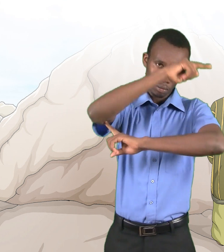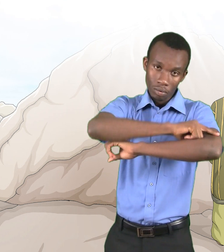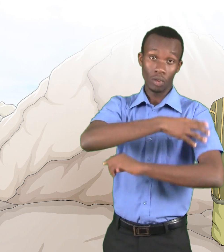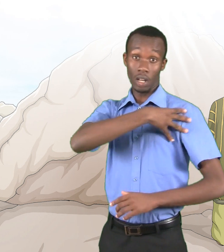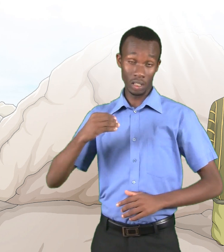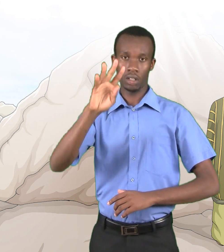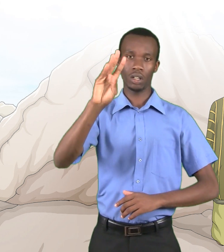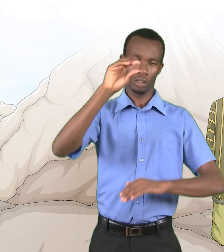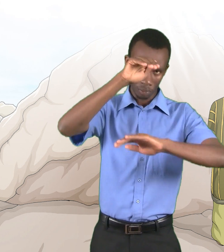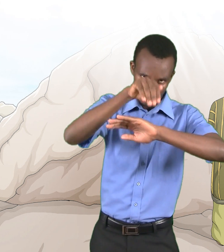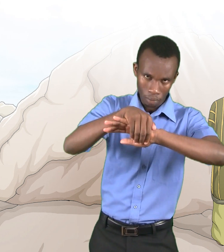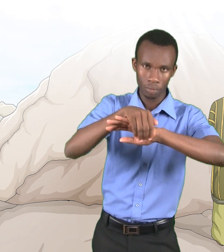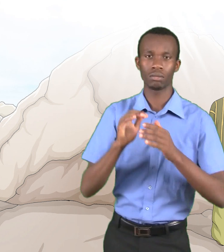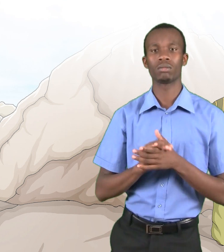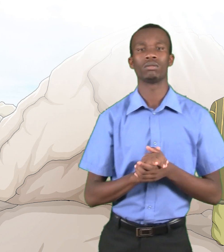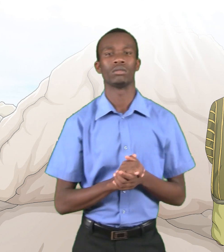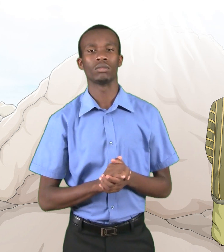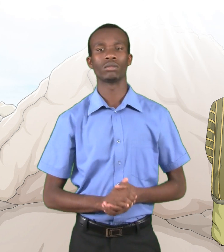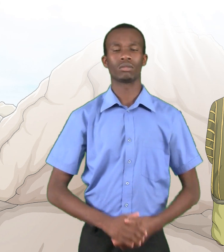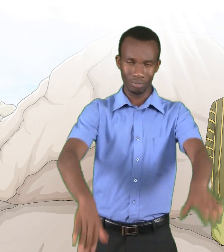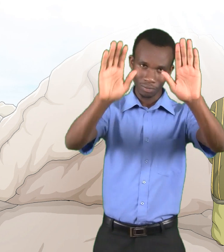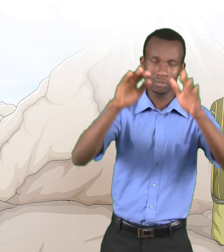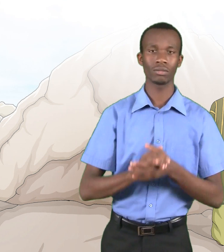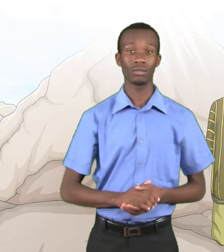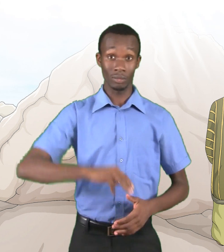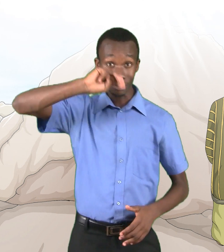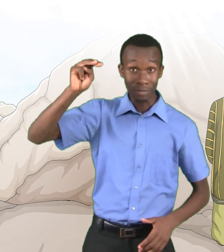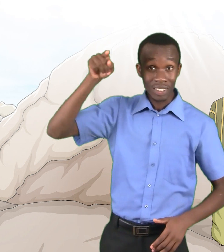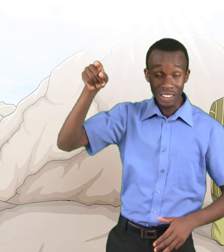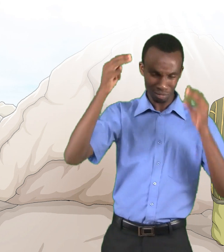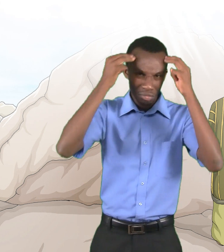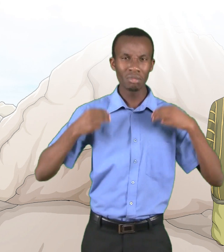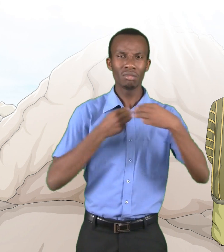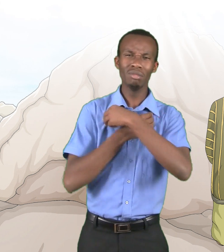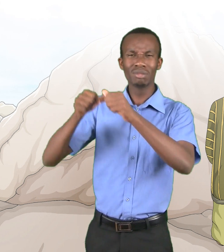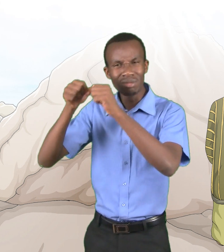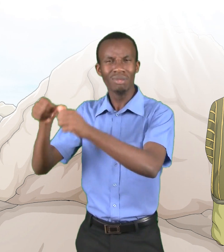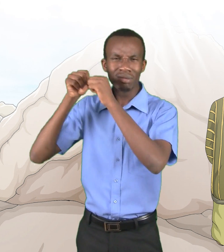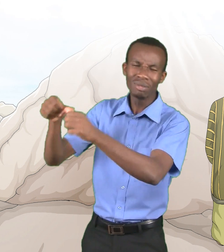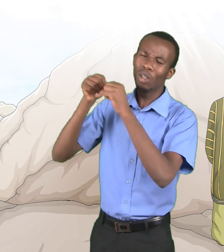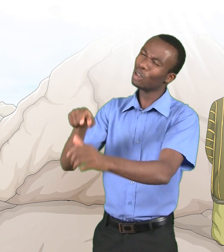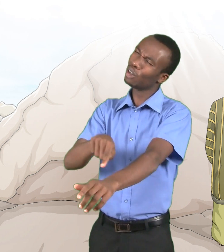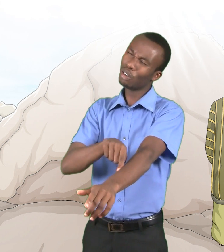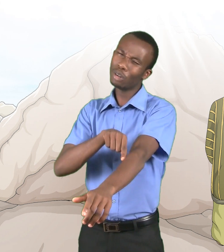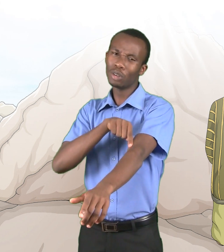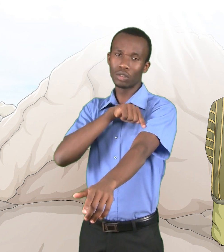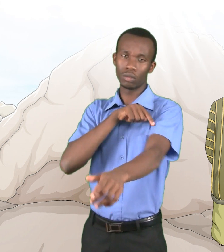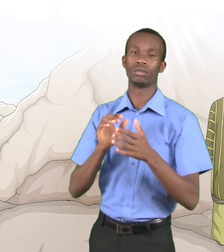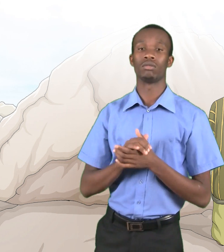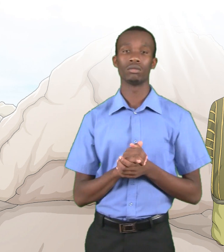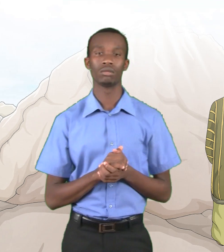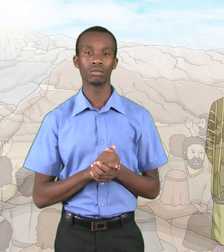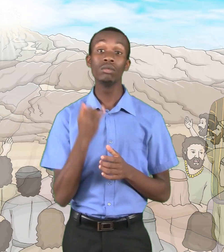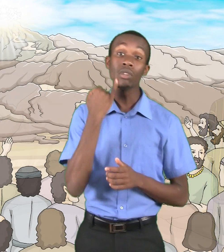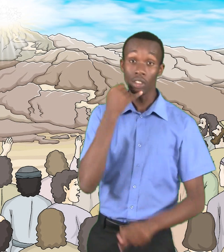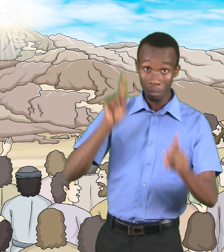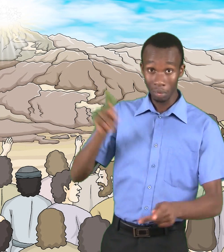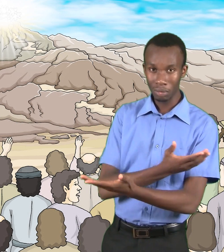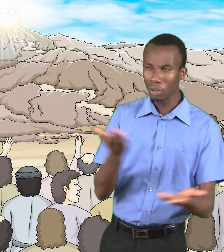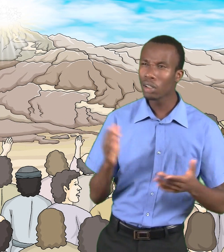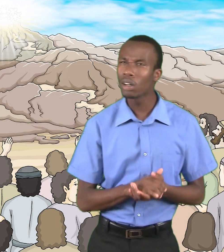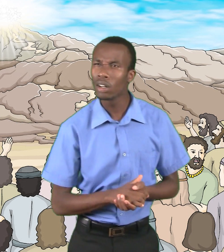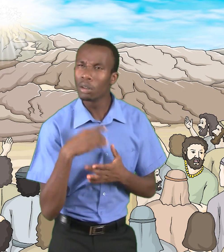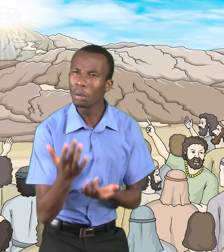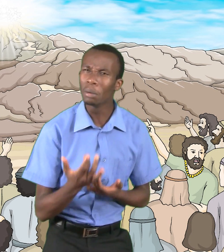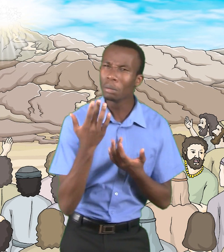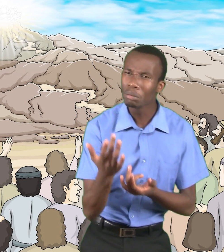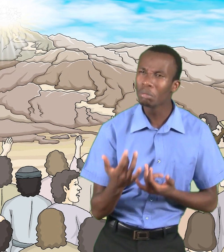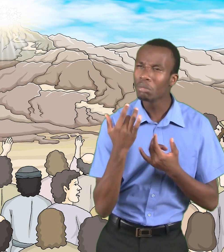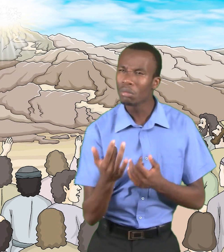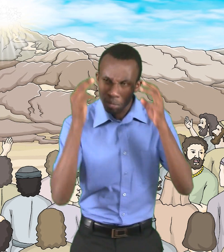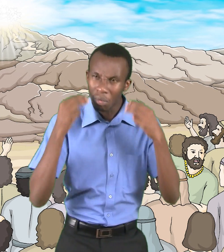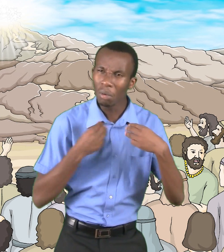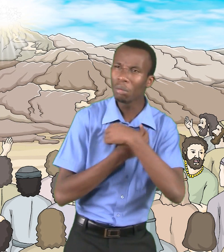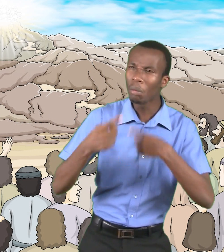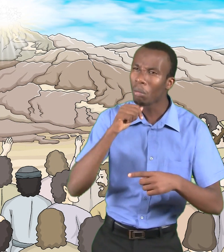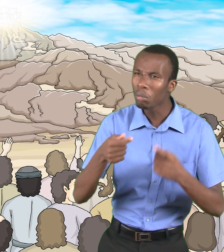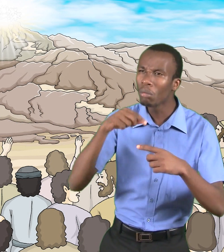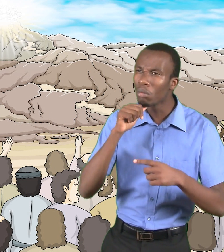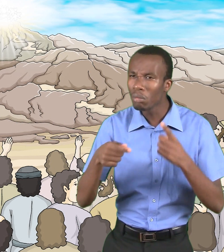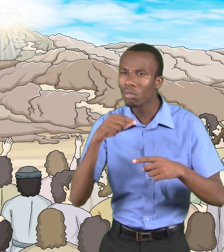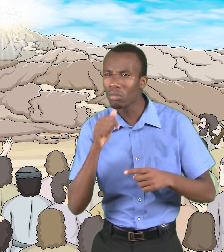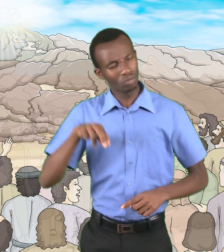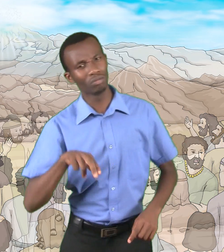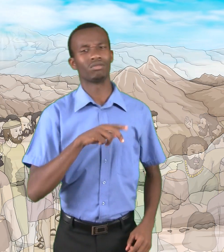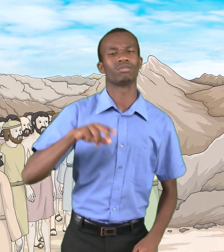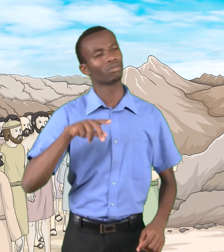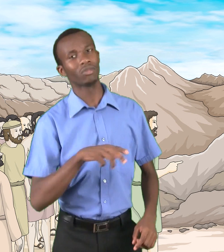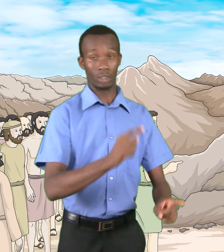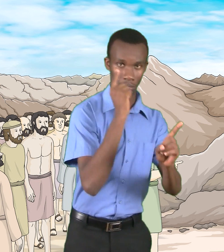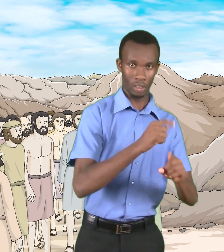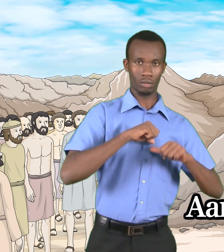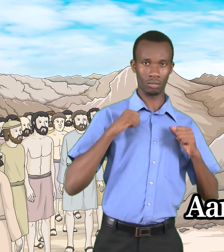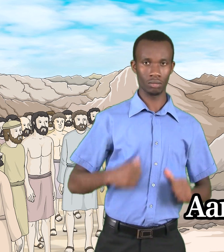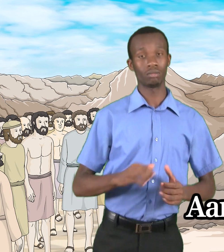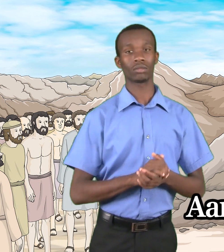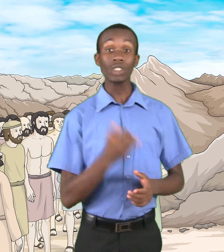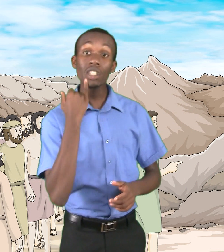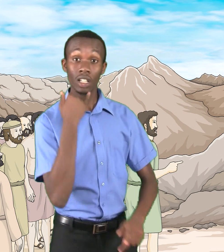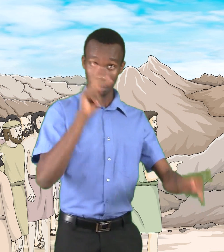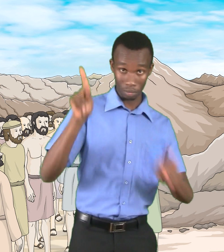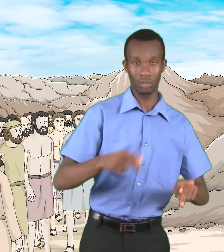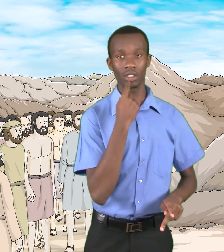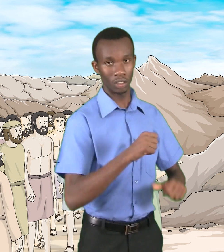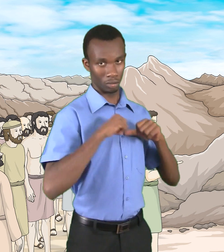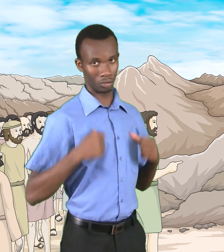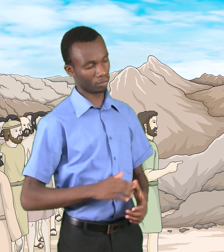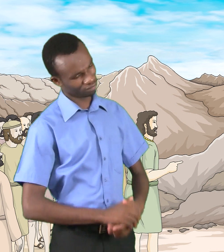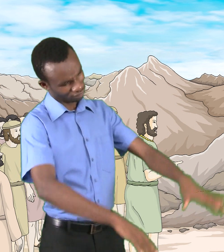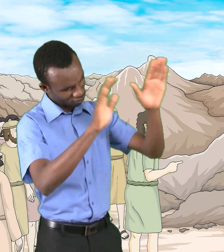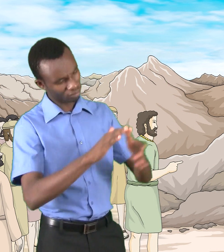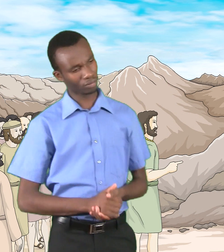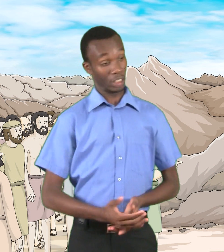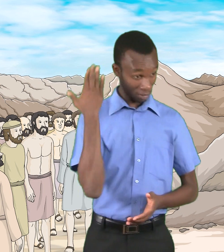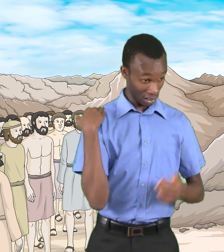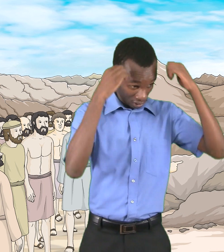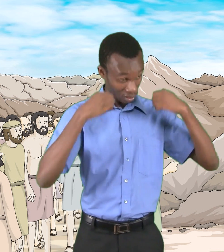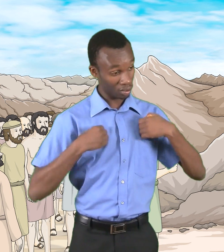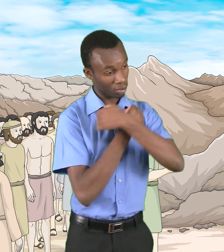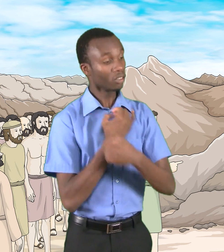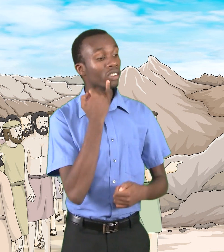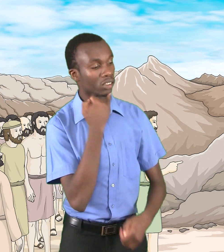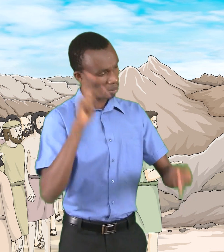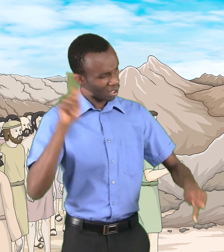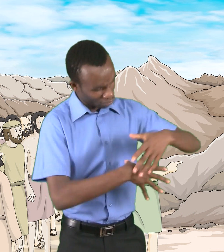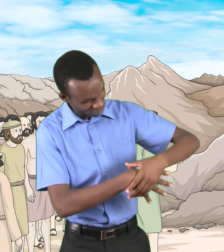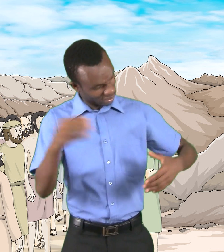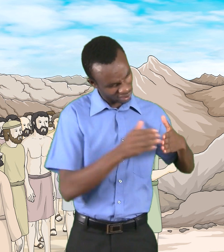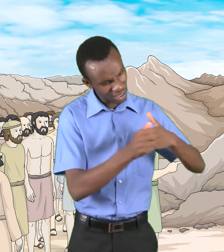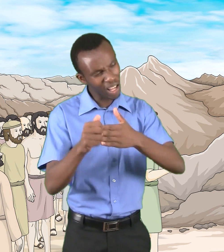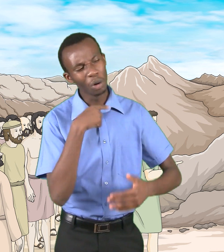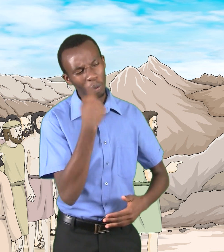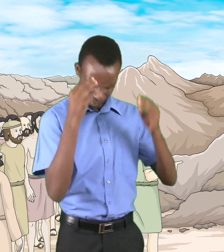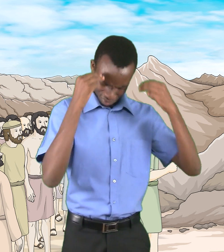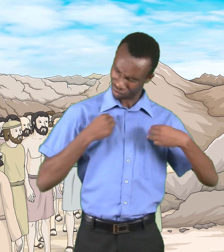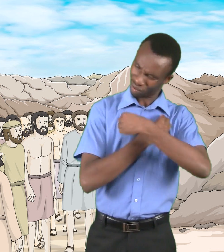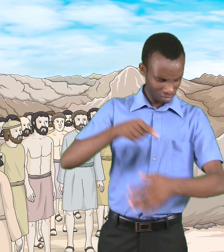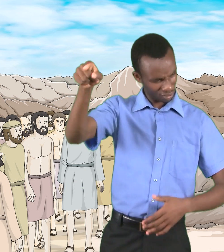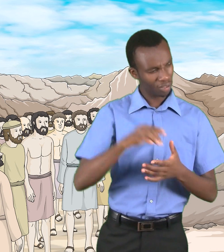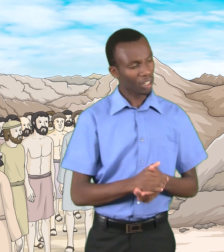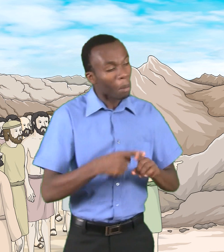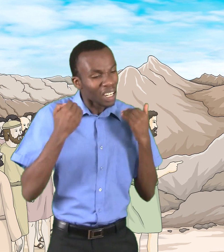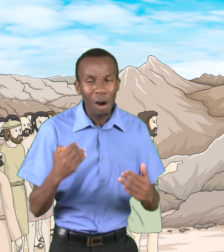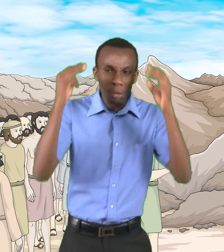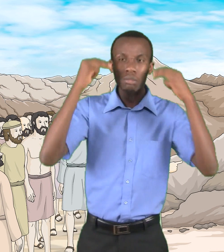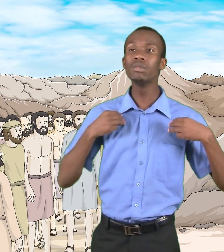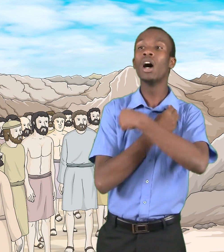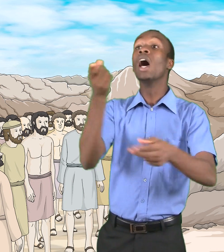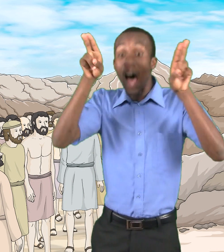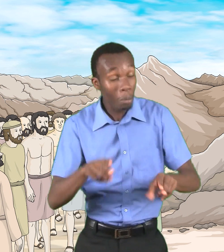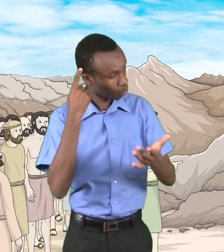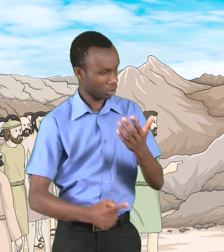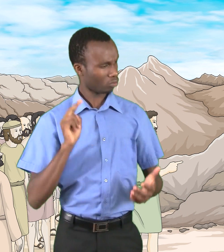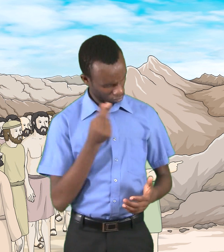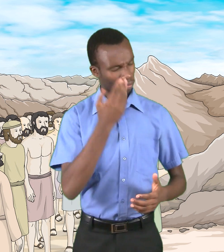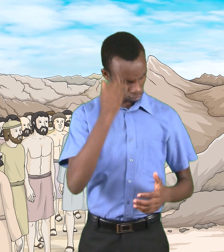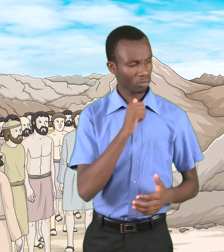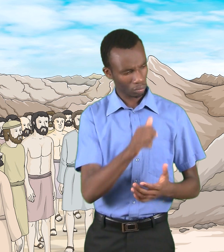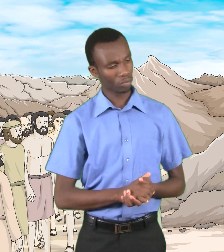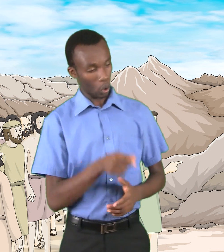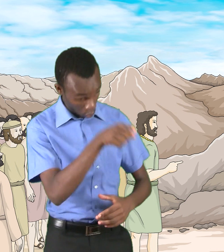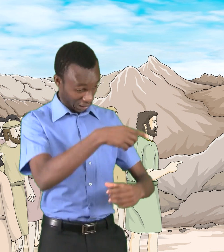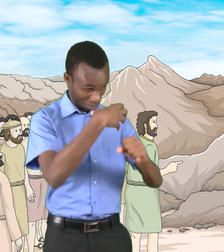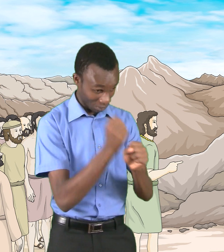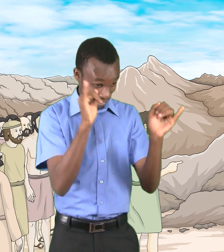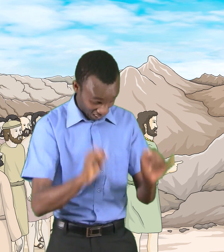Now when the people saw that Moses was delayed in coming down from the mountain, they gathered around Aaron and said, “Come, make us gods who will go before us.